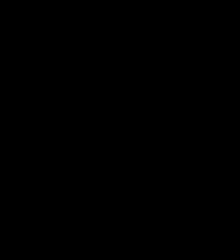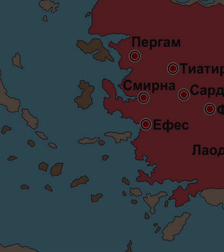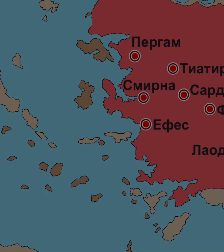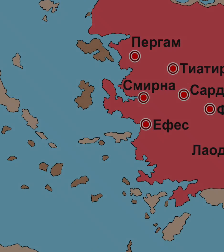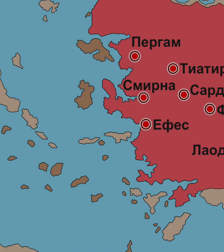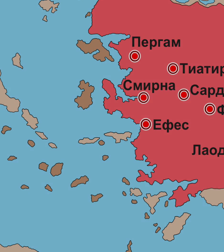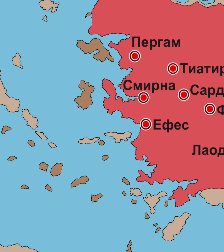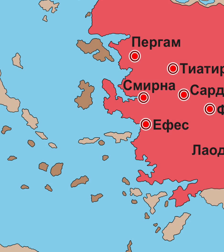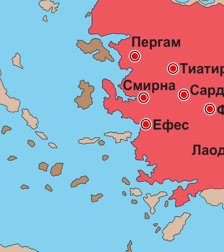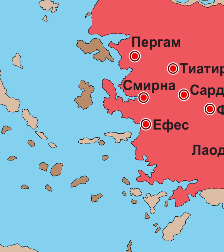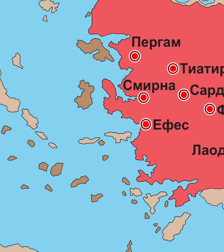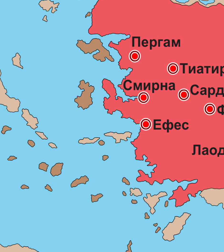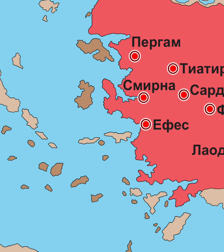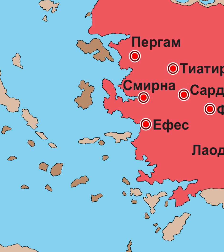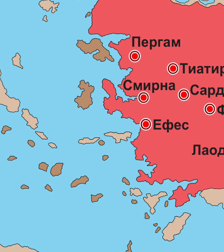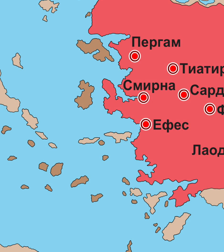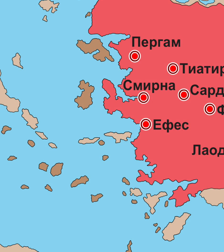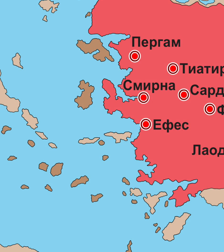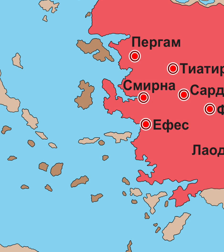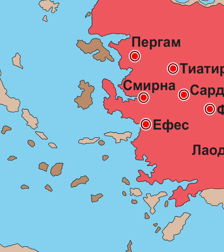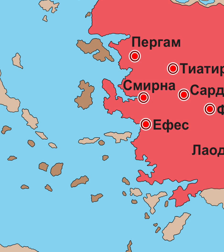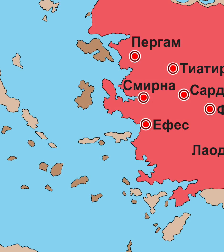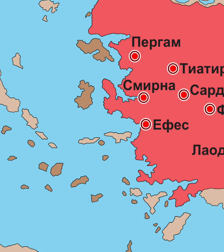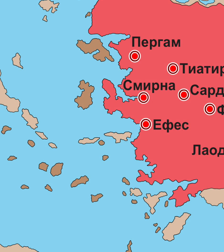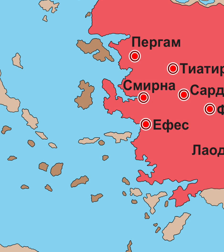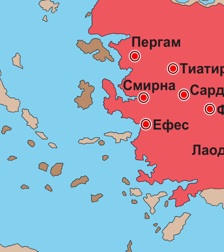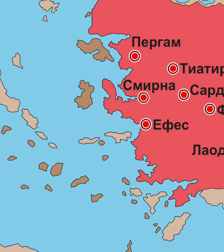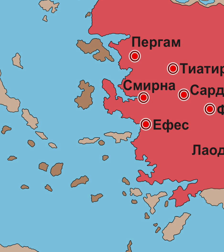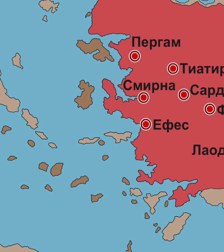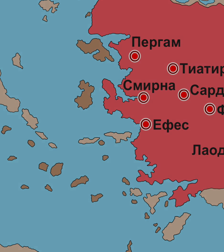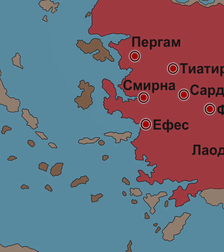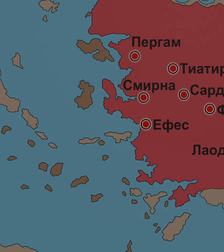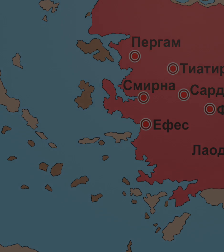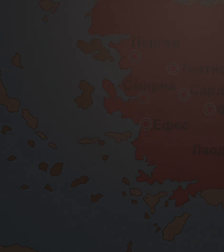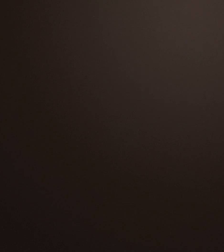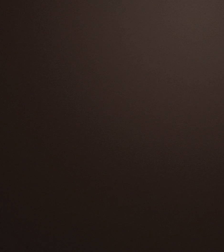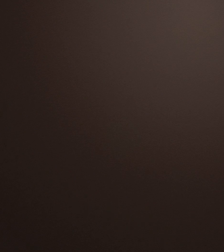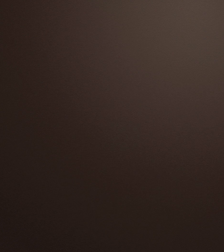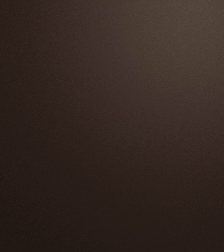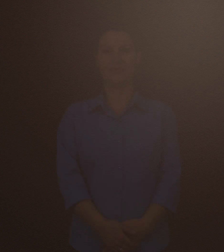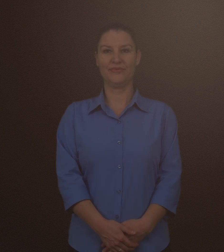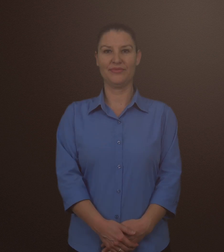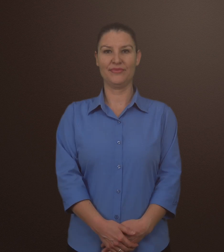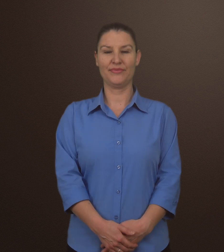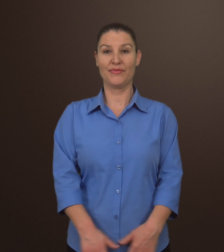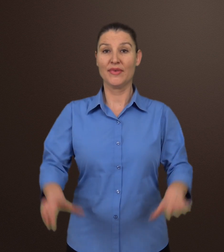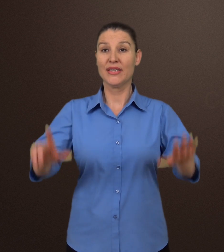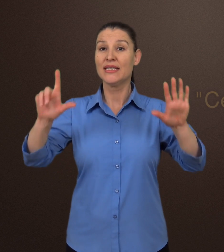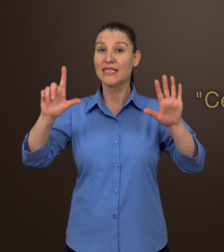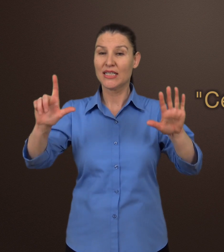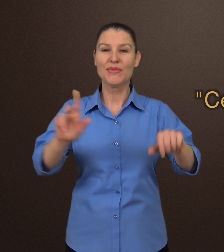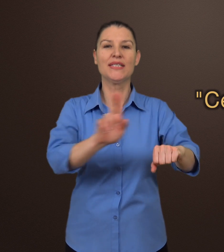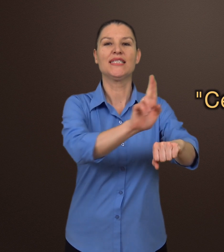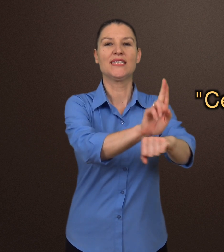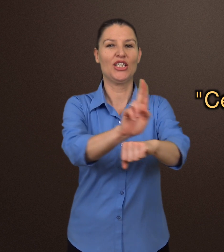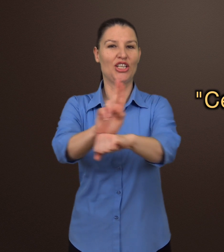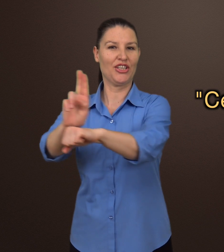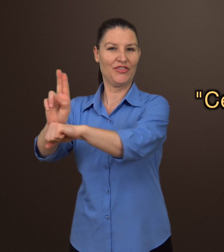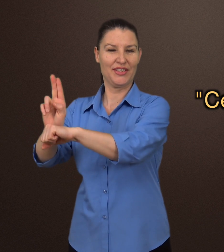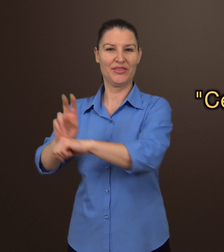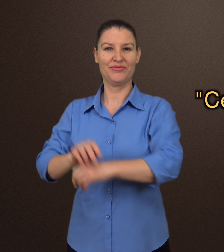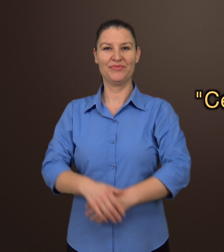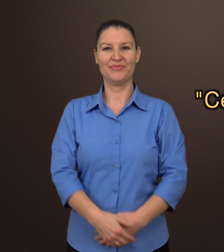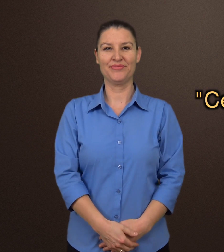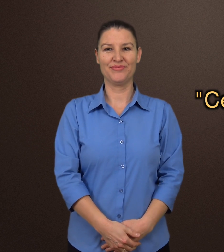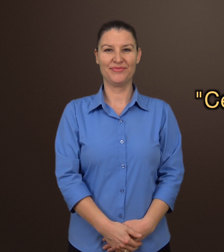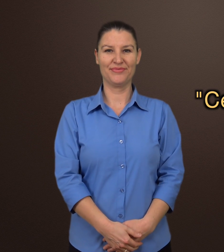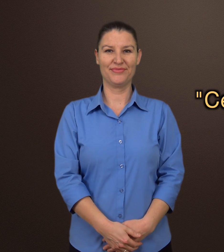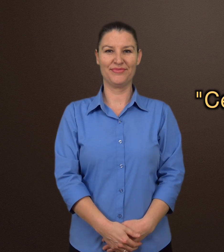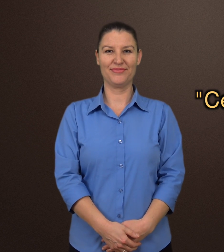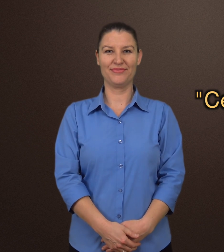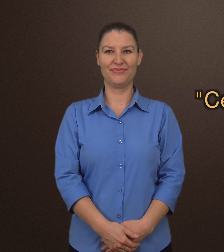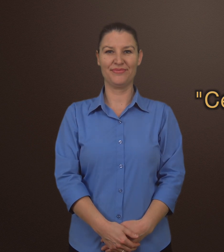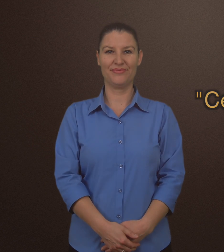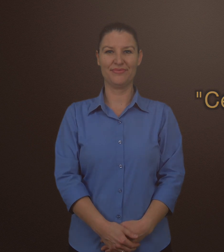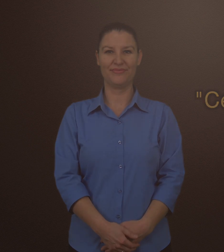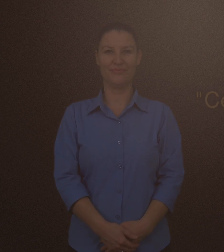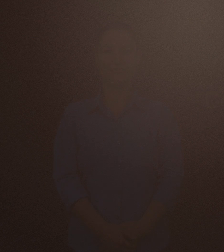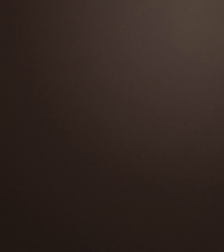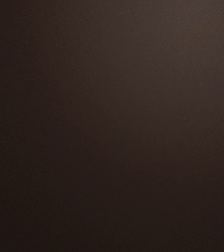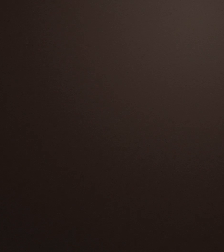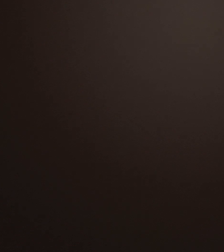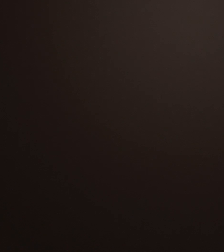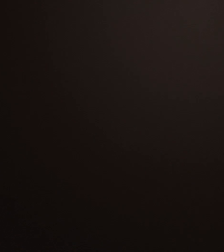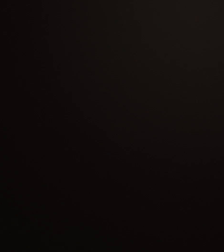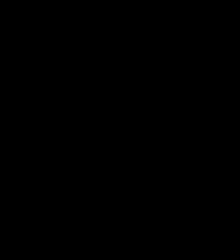The seven churches